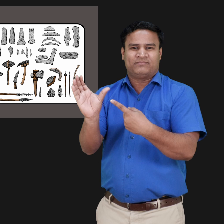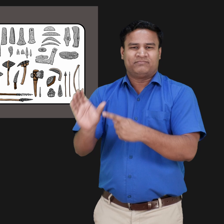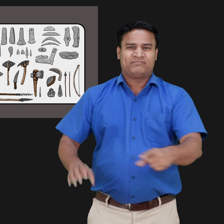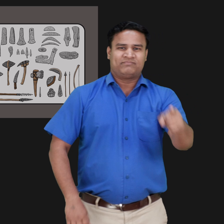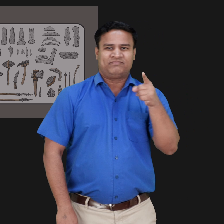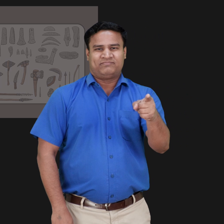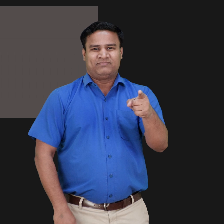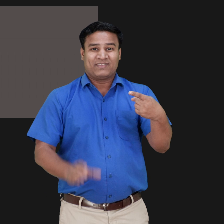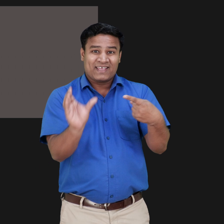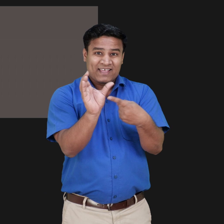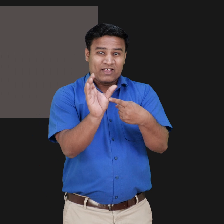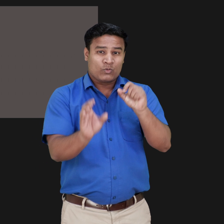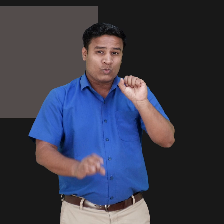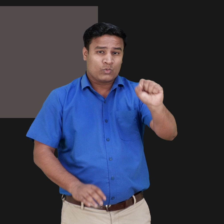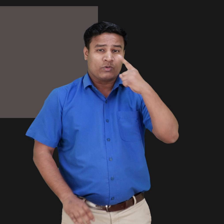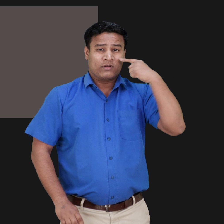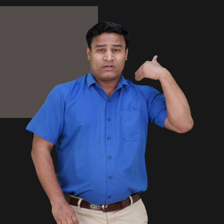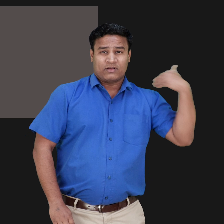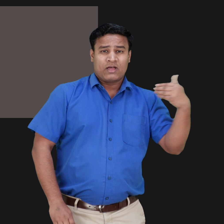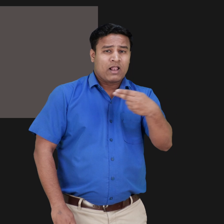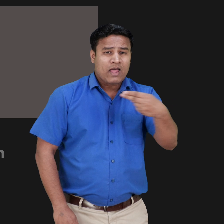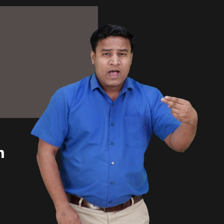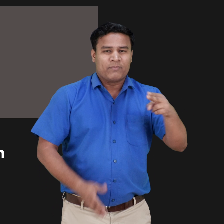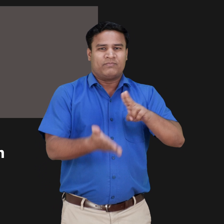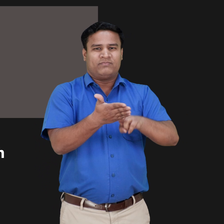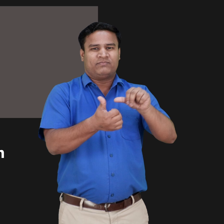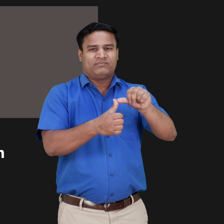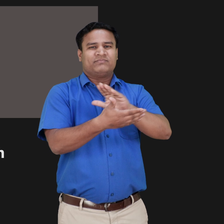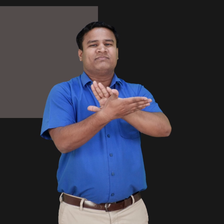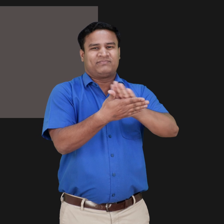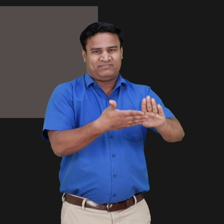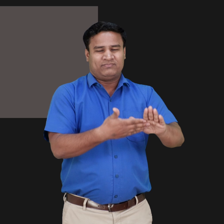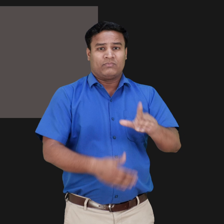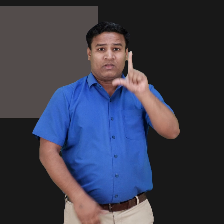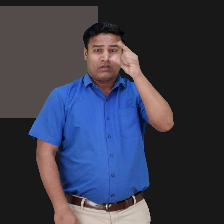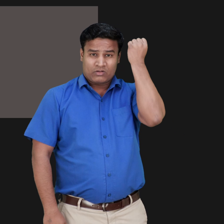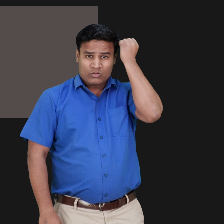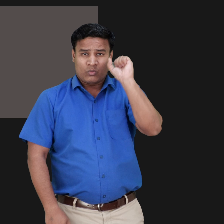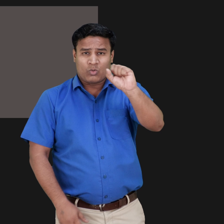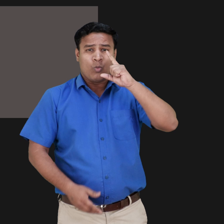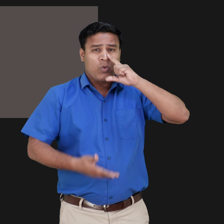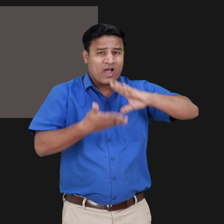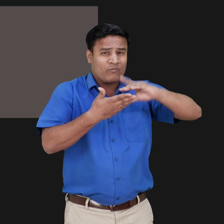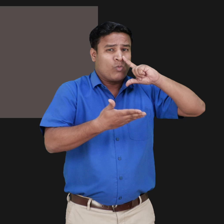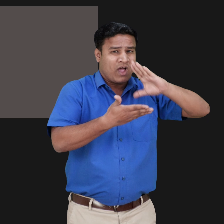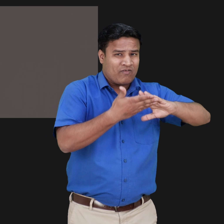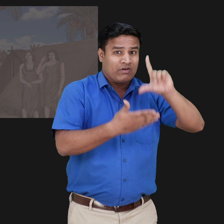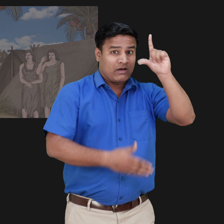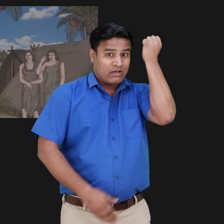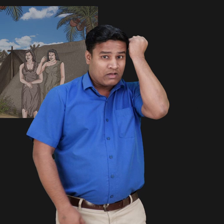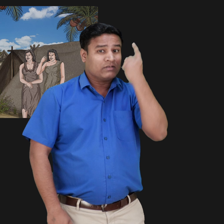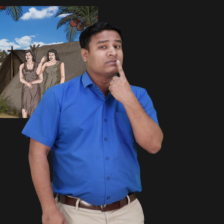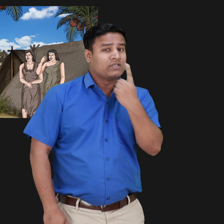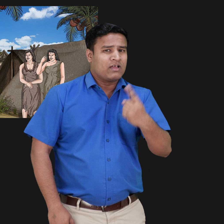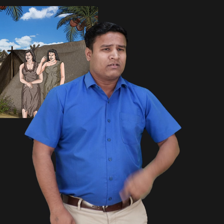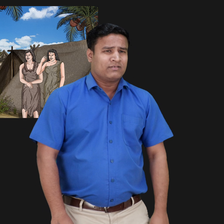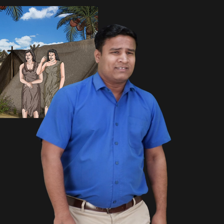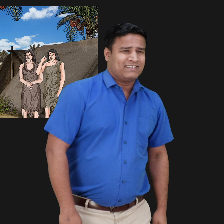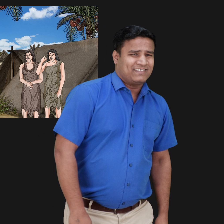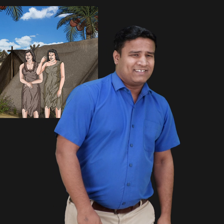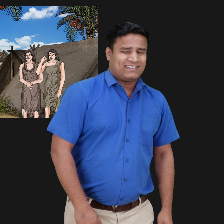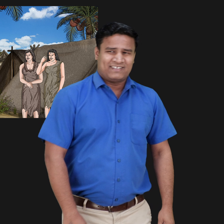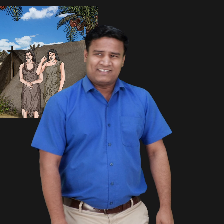And the sister of Tubal-cain was Naamah.